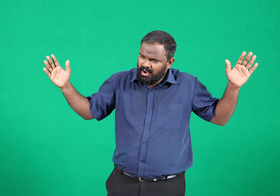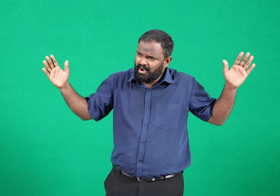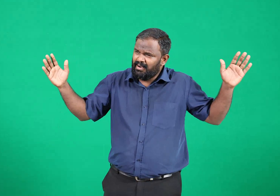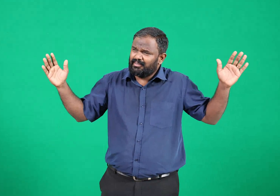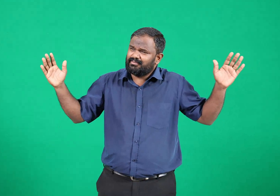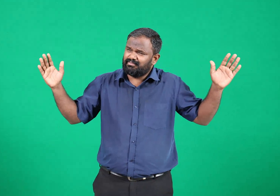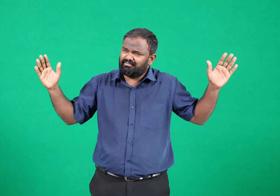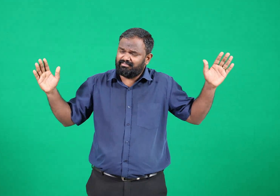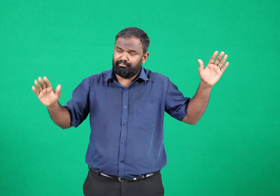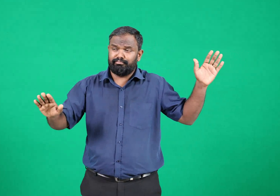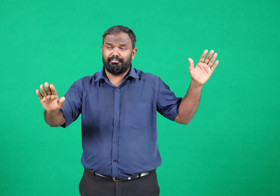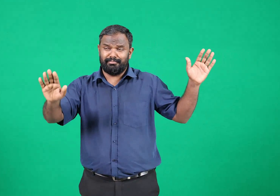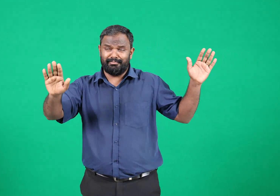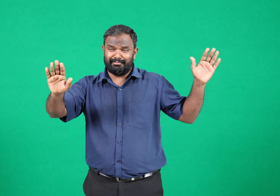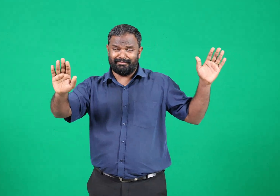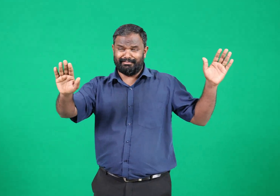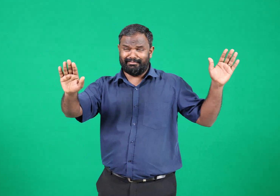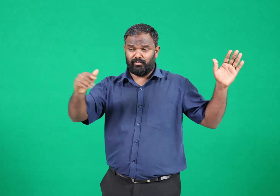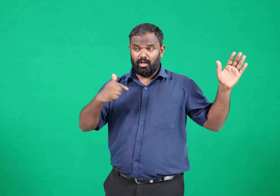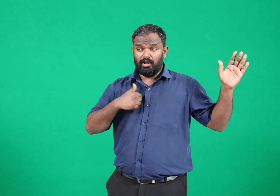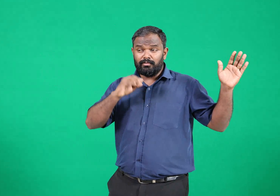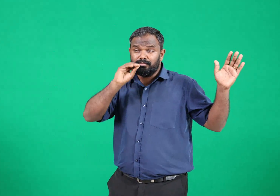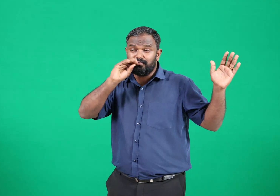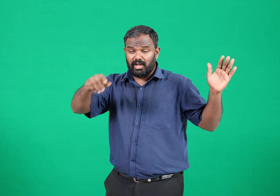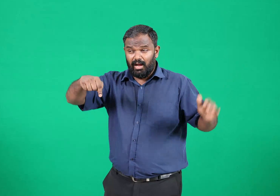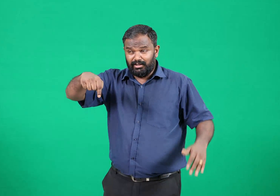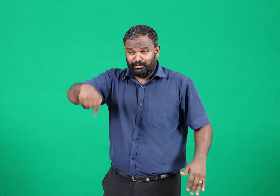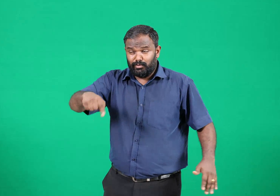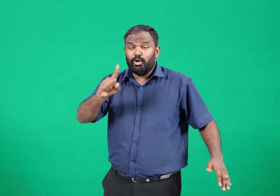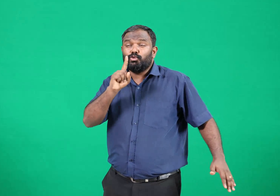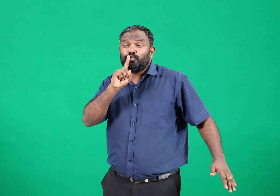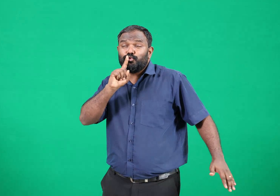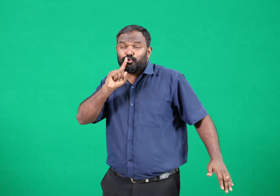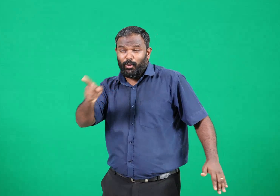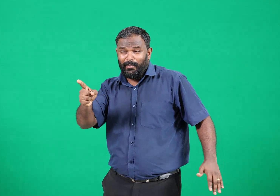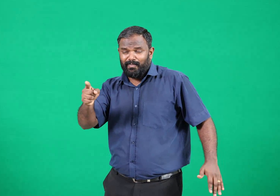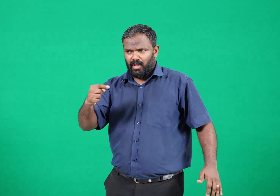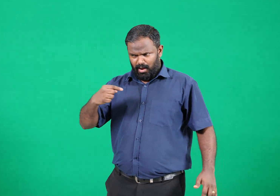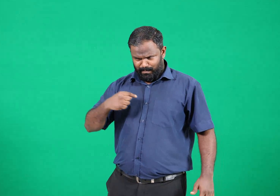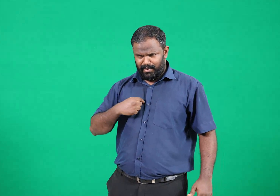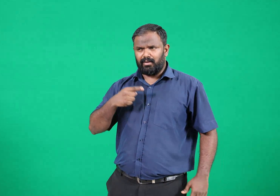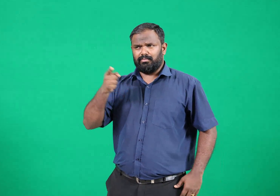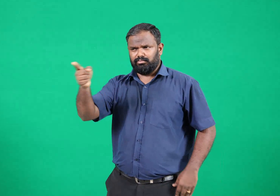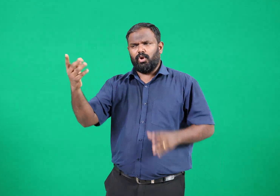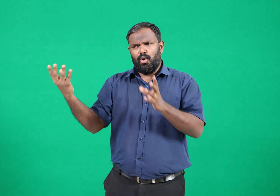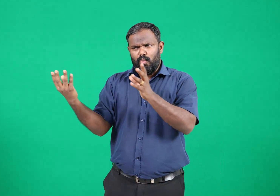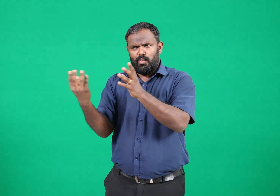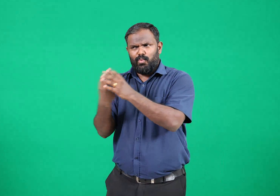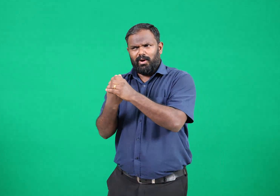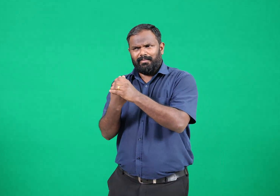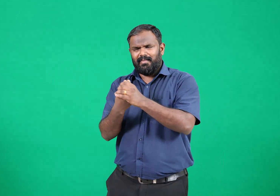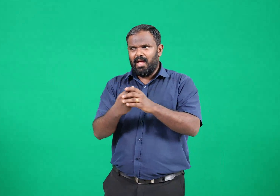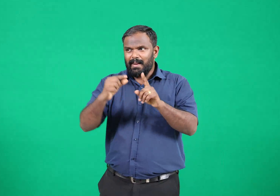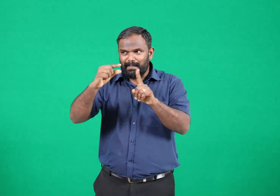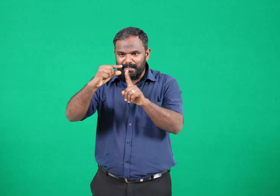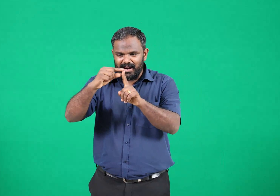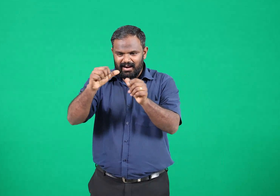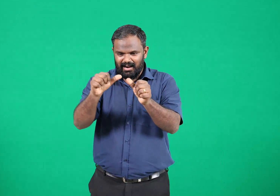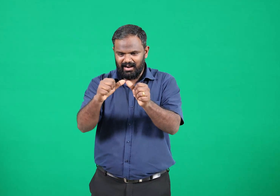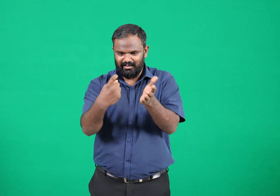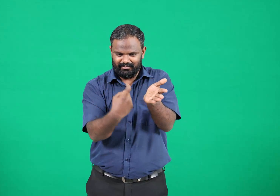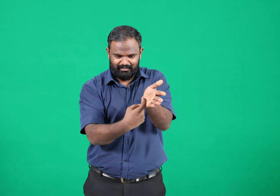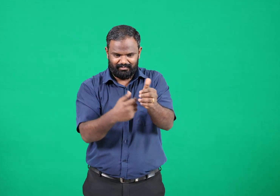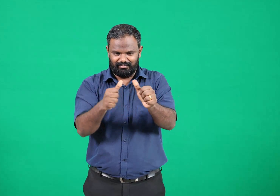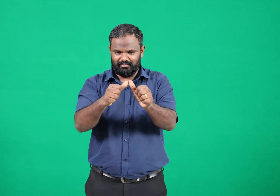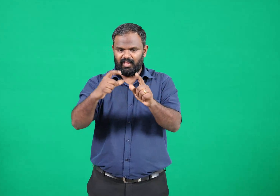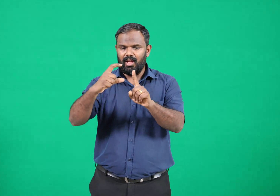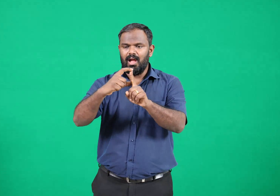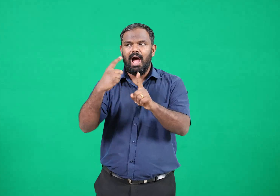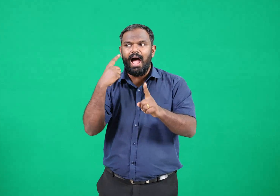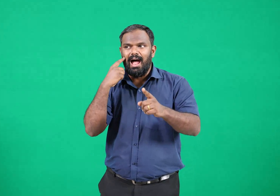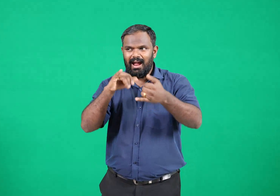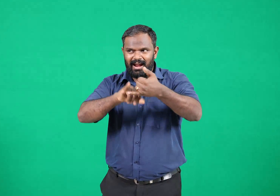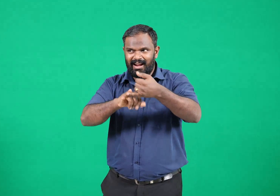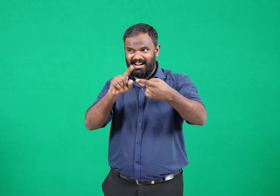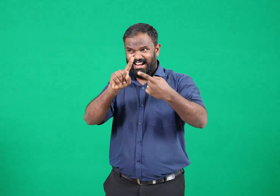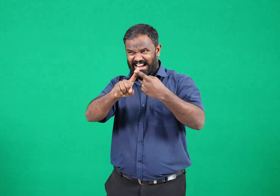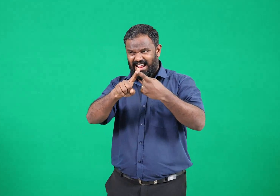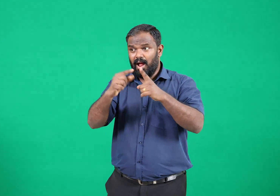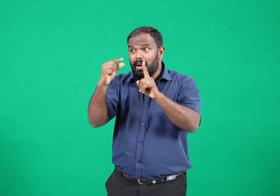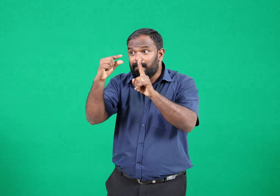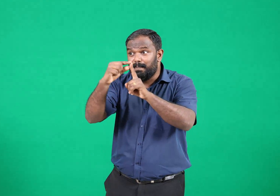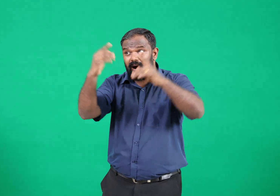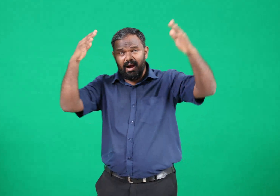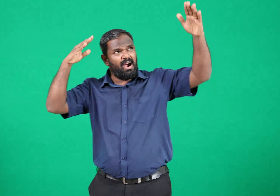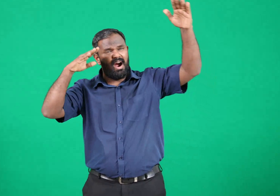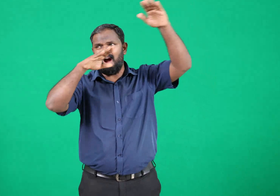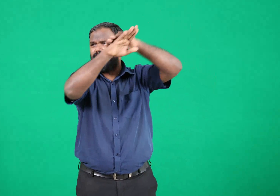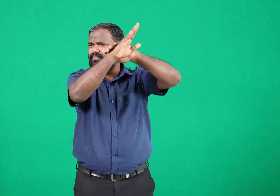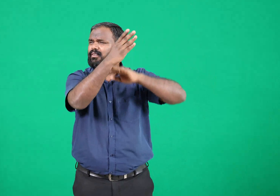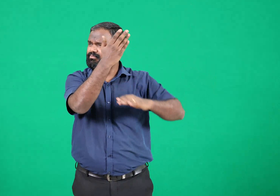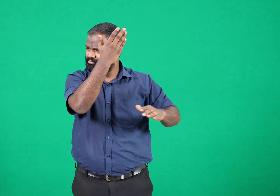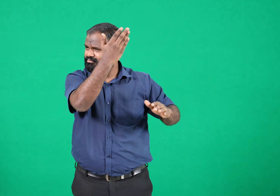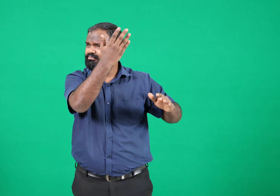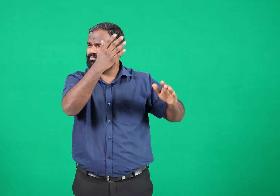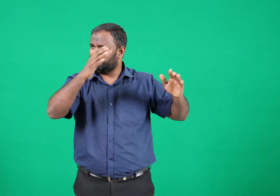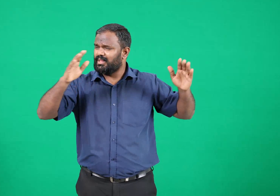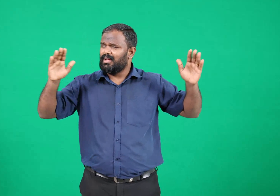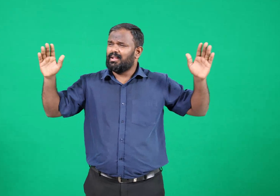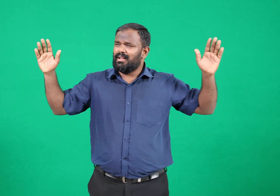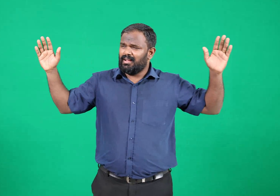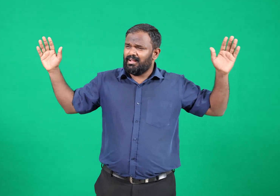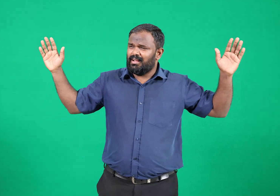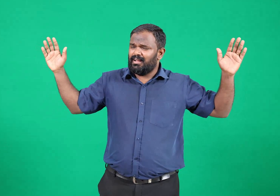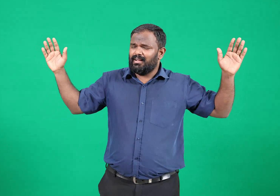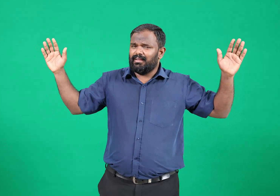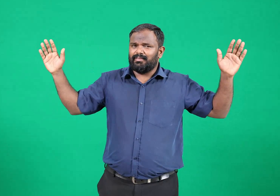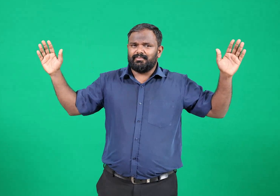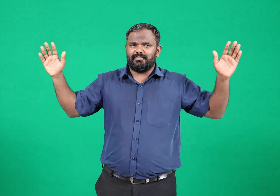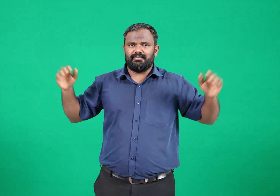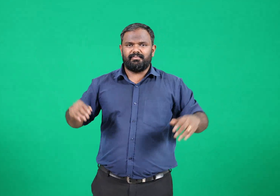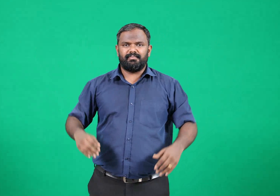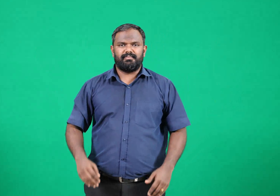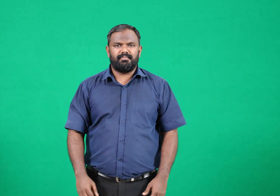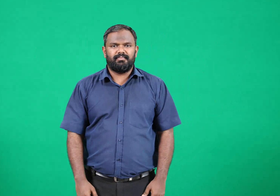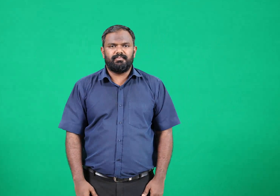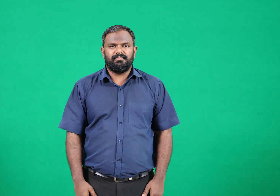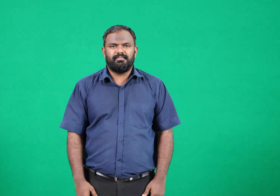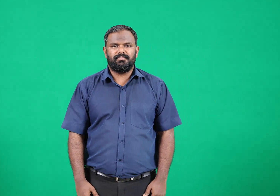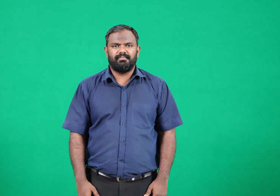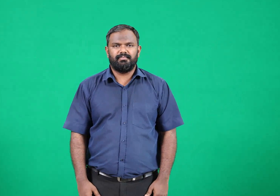And Jesus said to him, "Truly I tell you, today you will be with Me in Paradise."